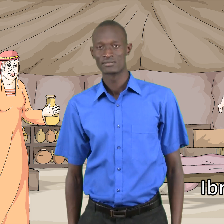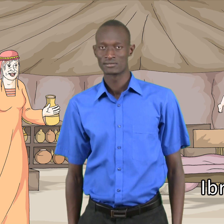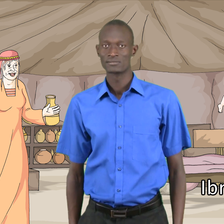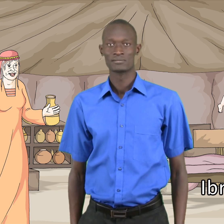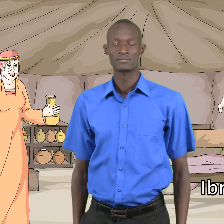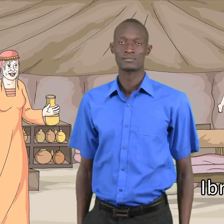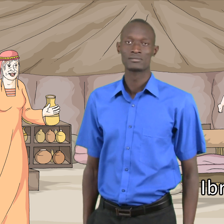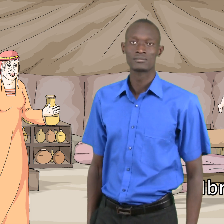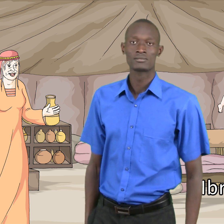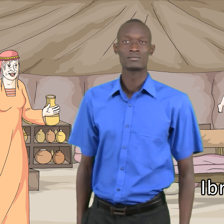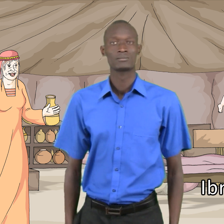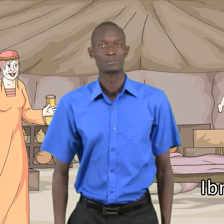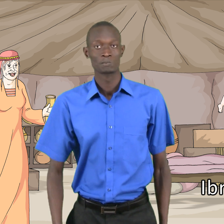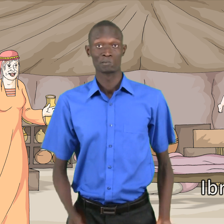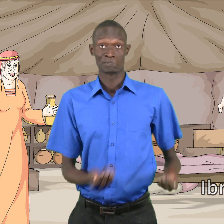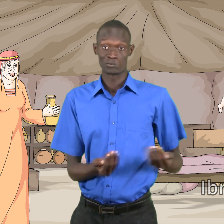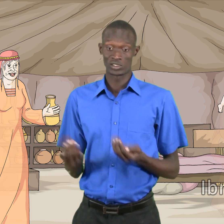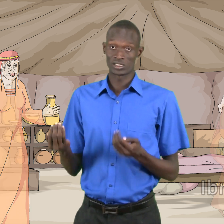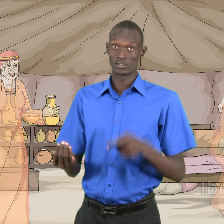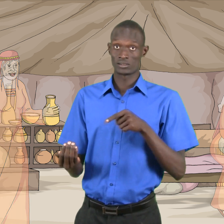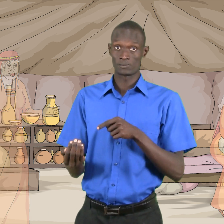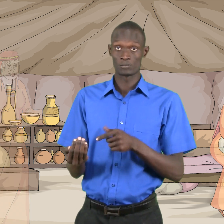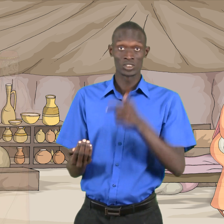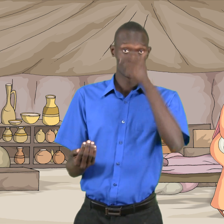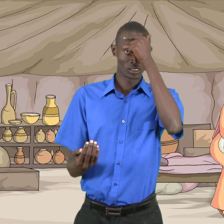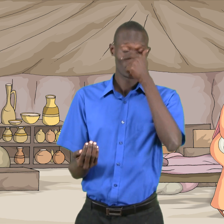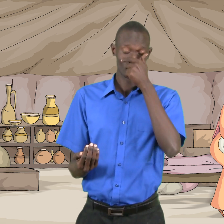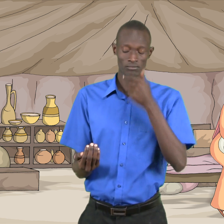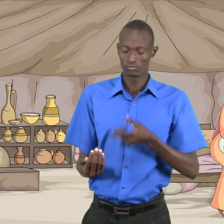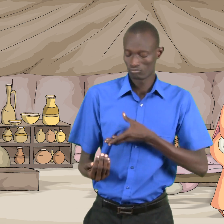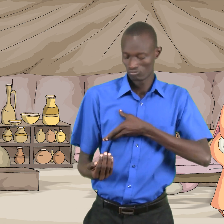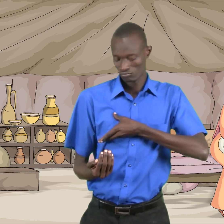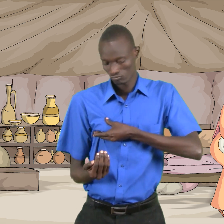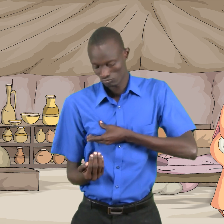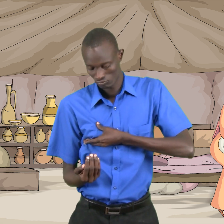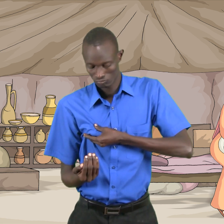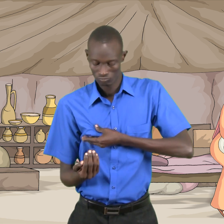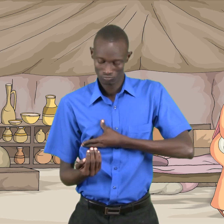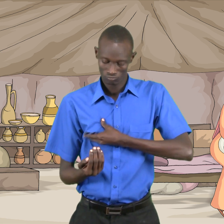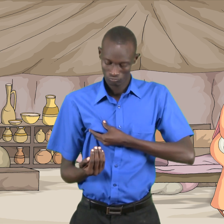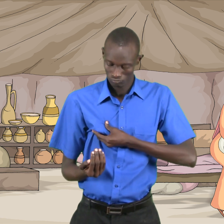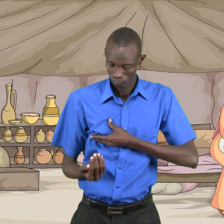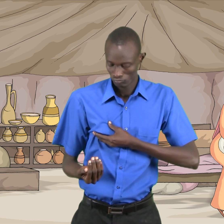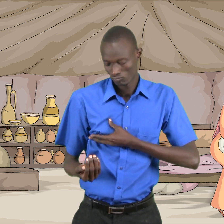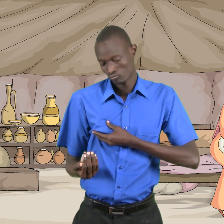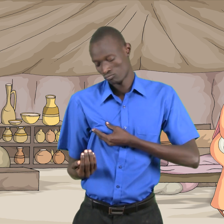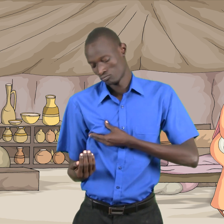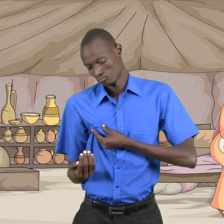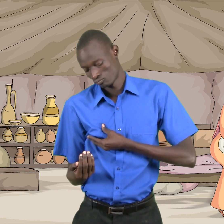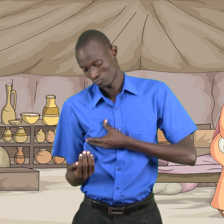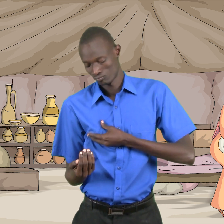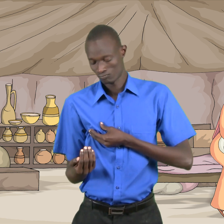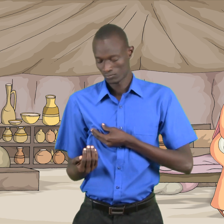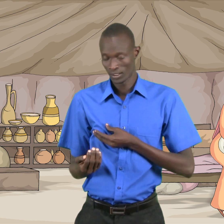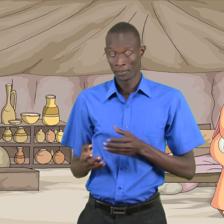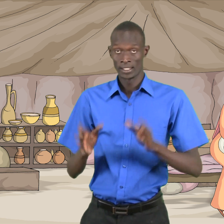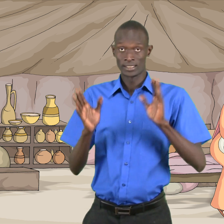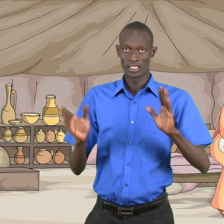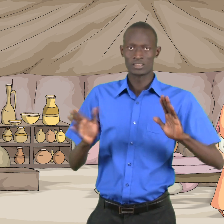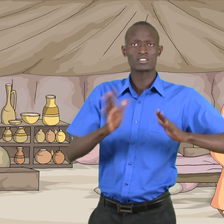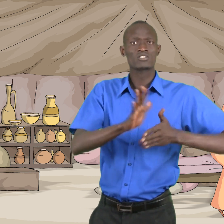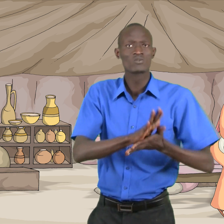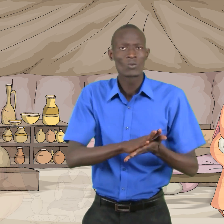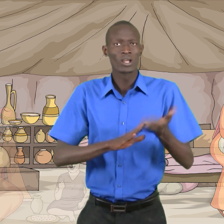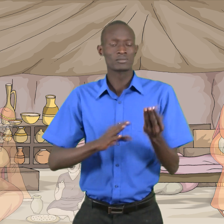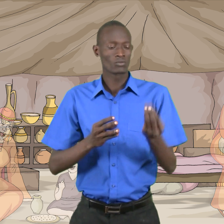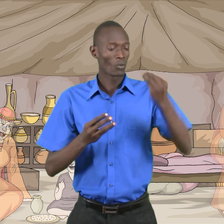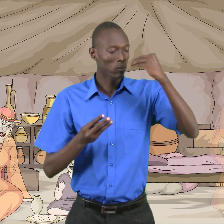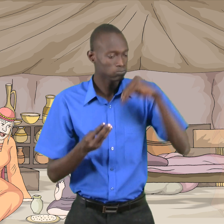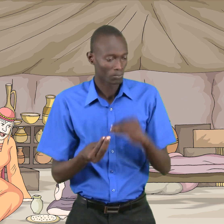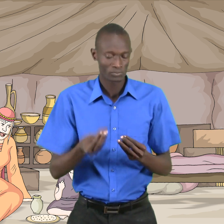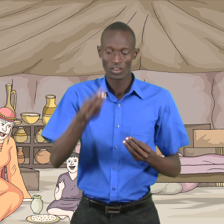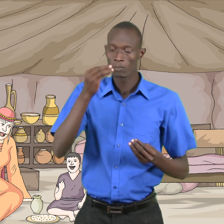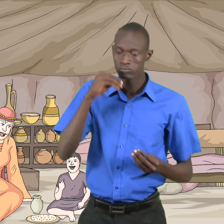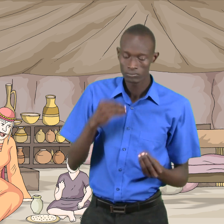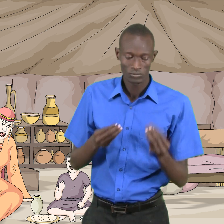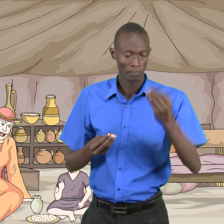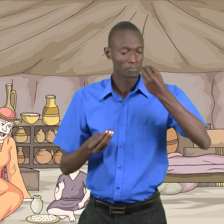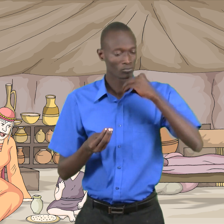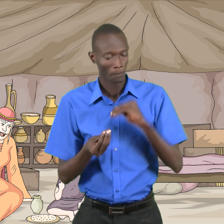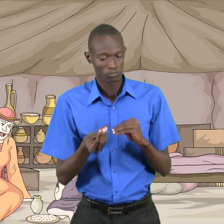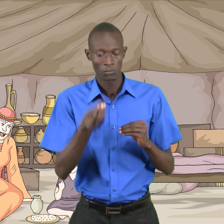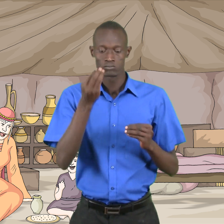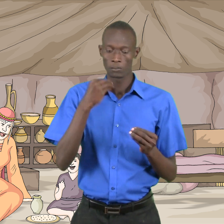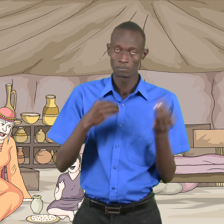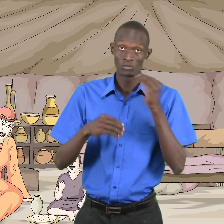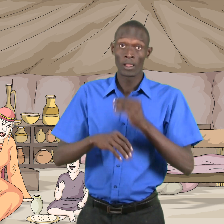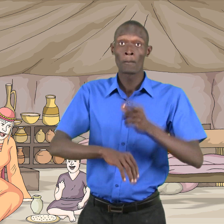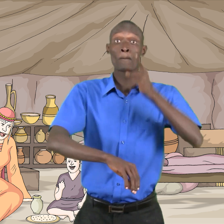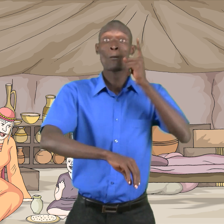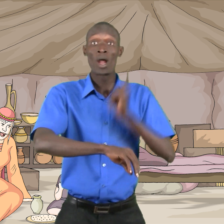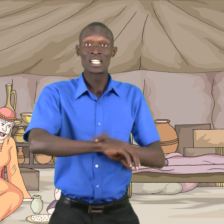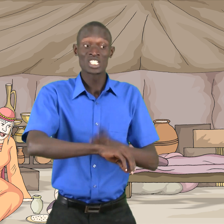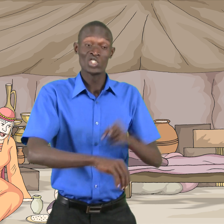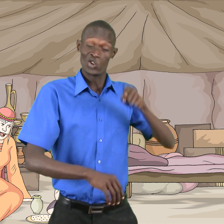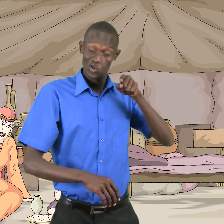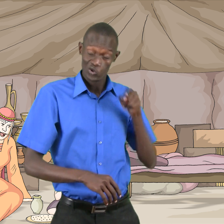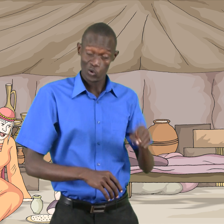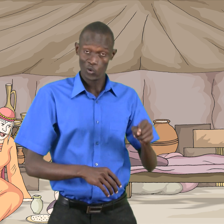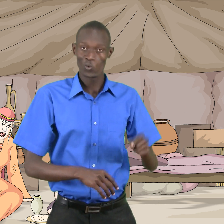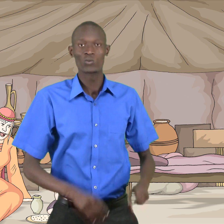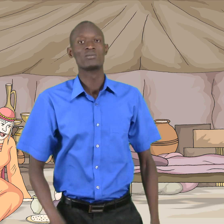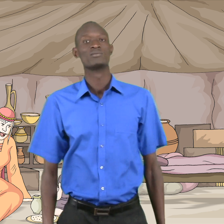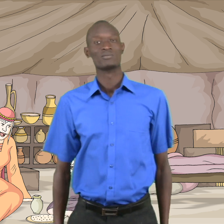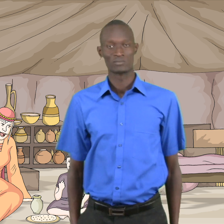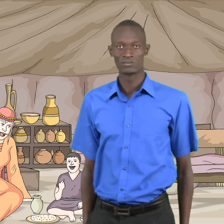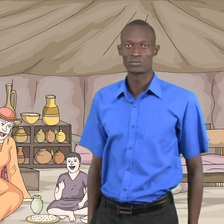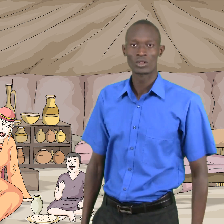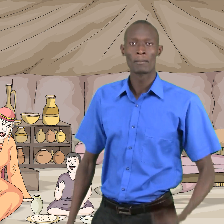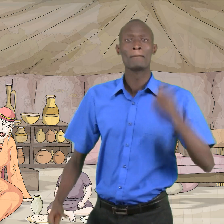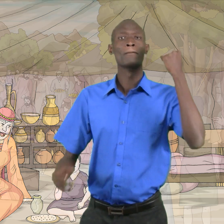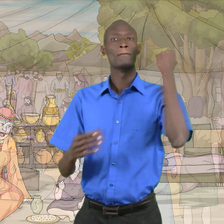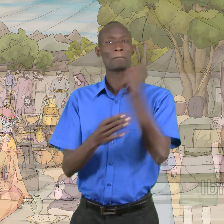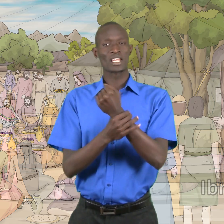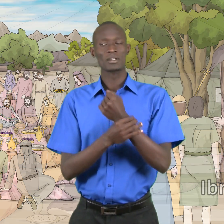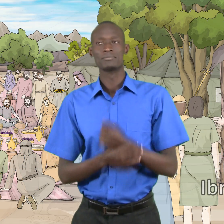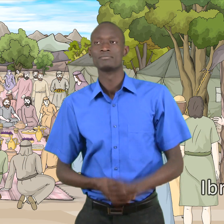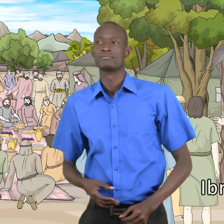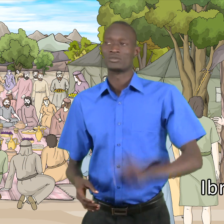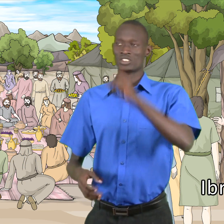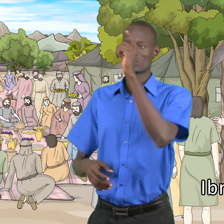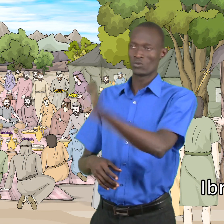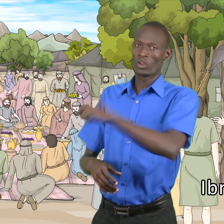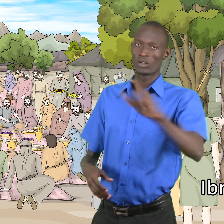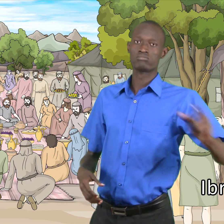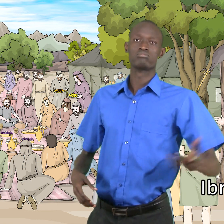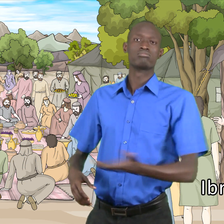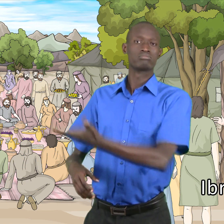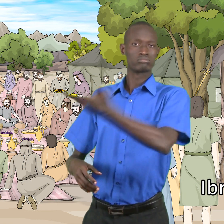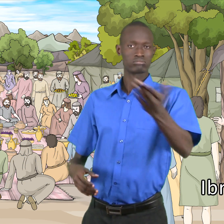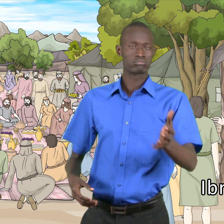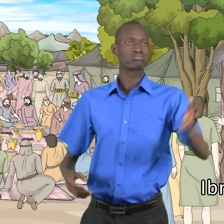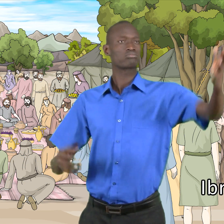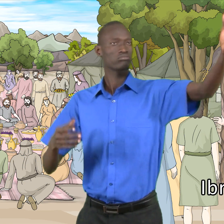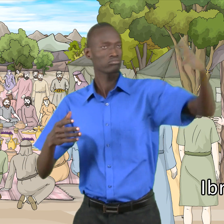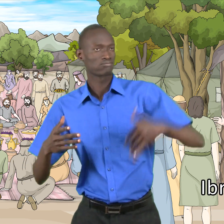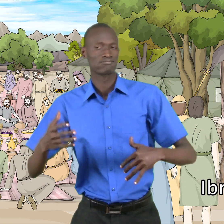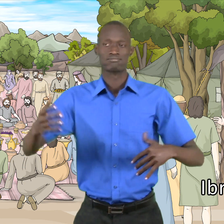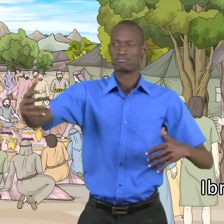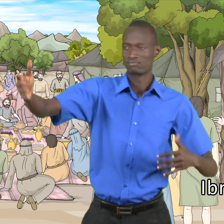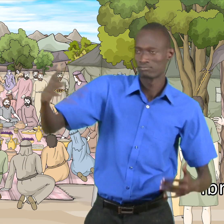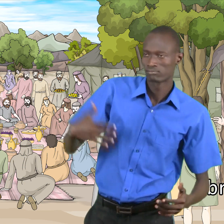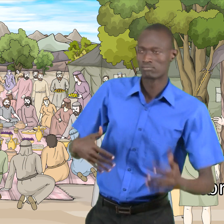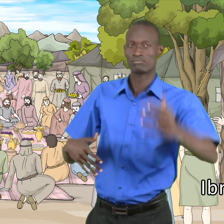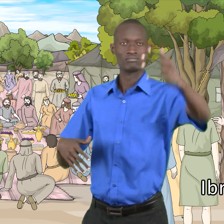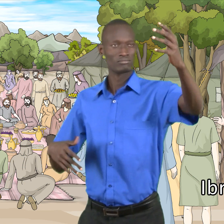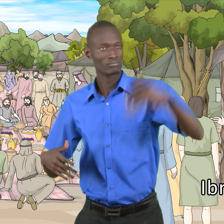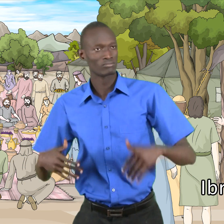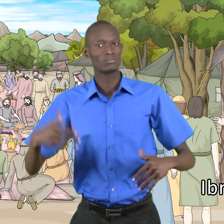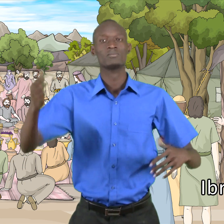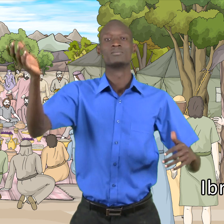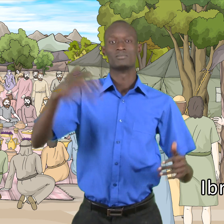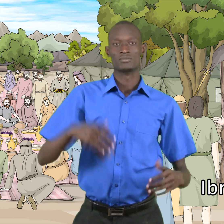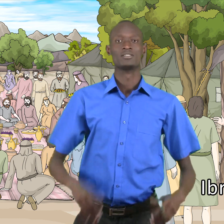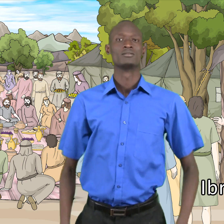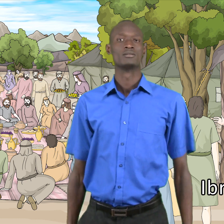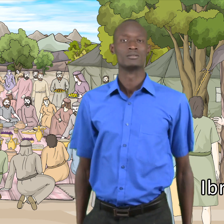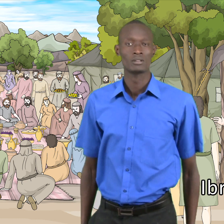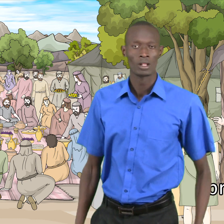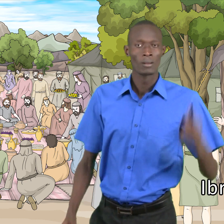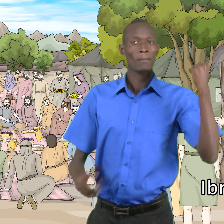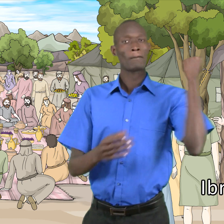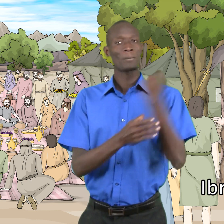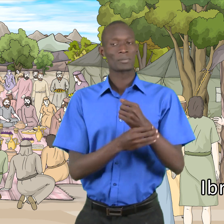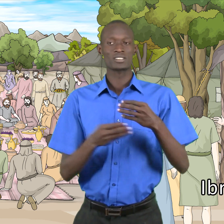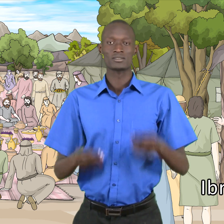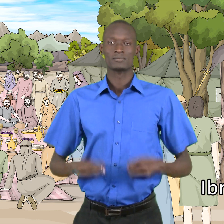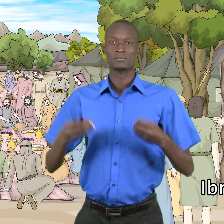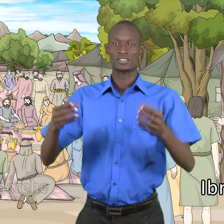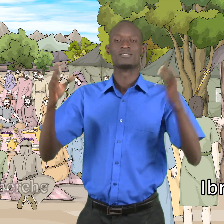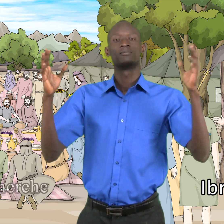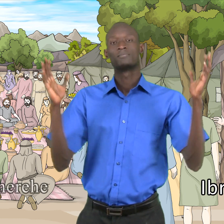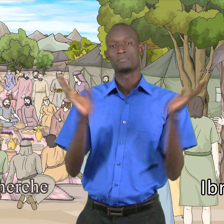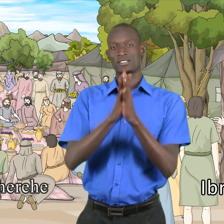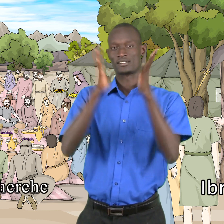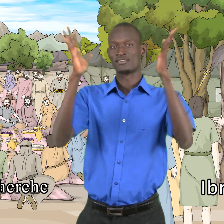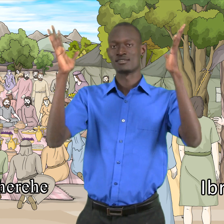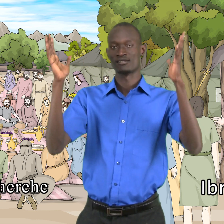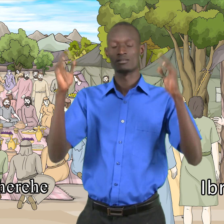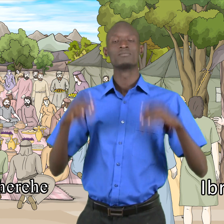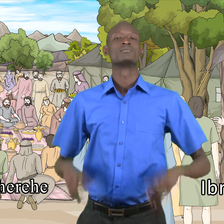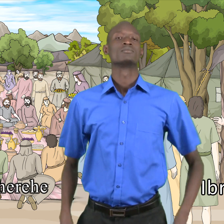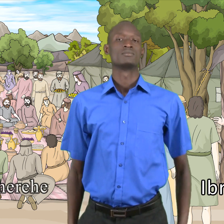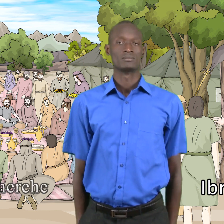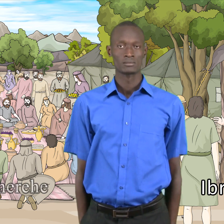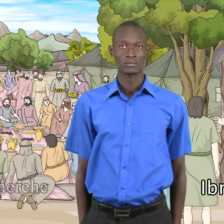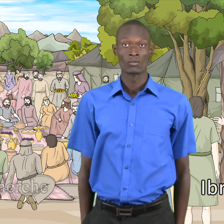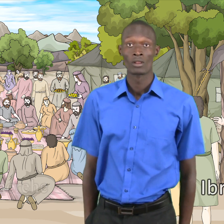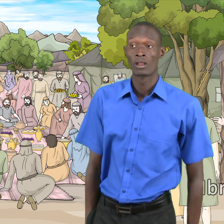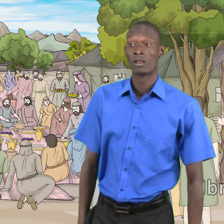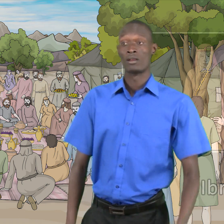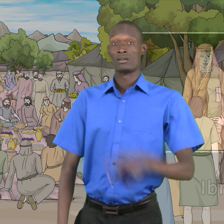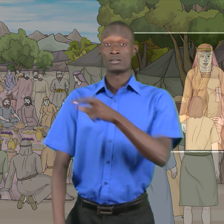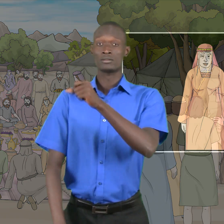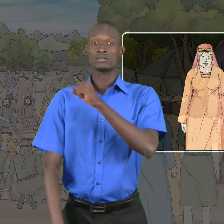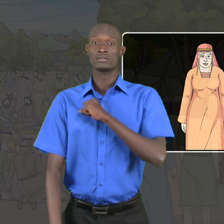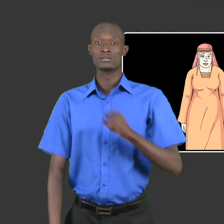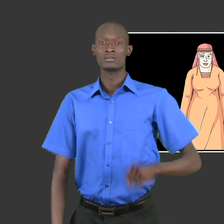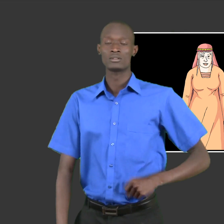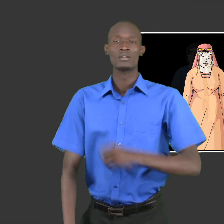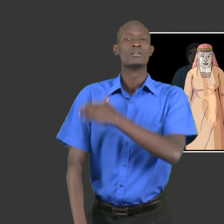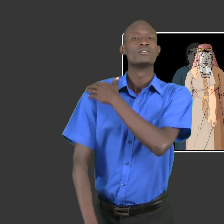So the child grew and was weaned, and Abraham held a great feast on the day Isaac was weaned.